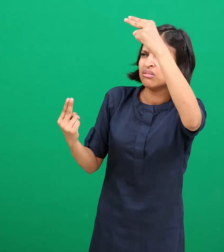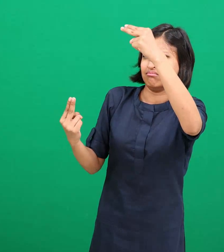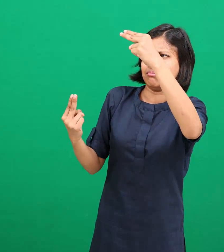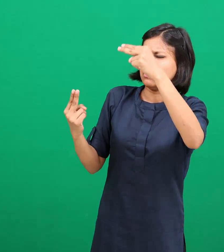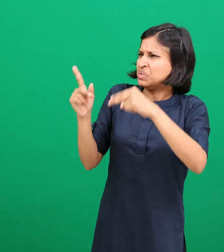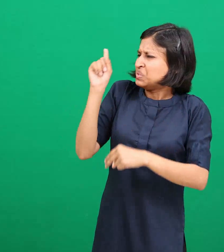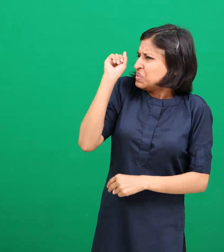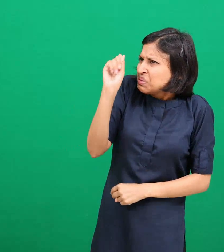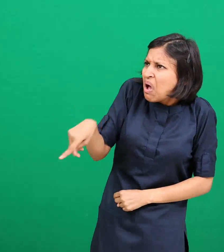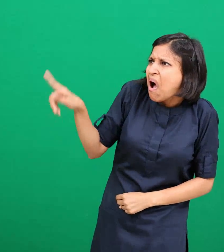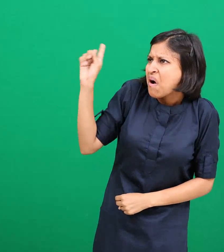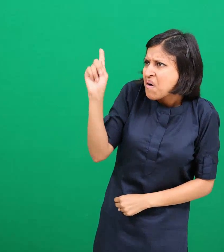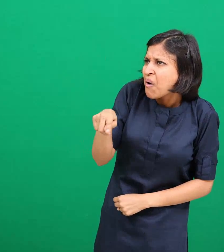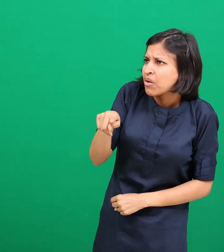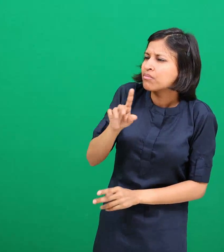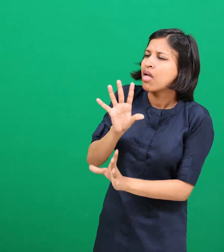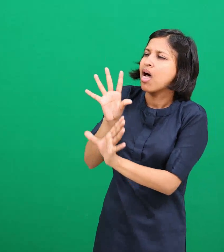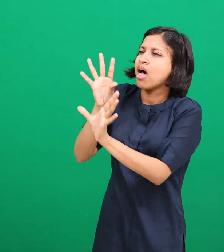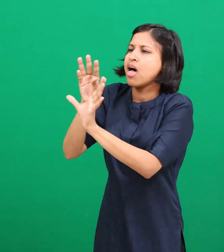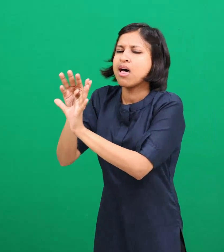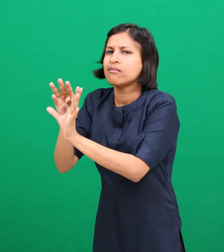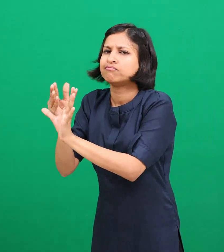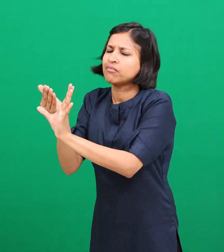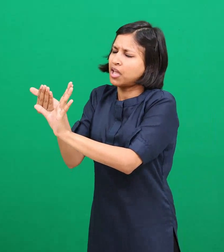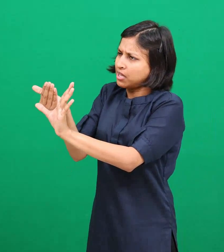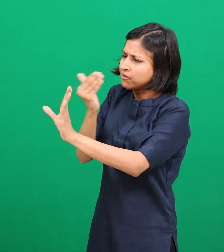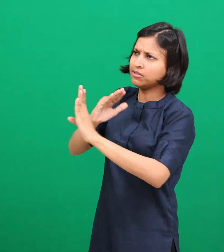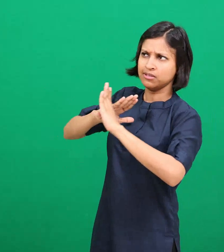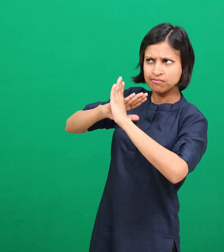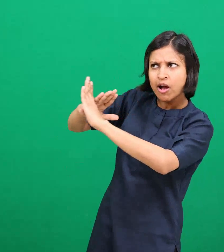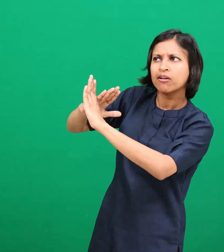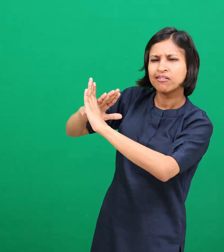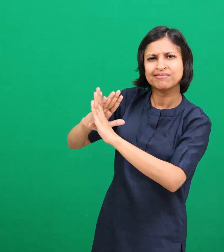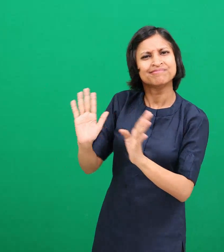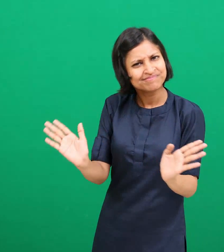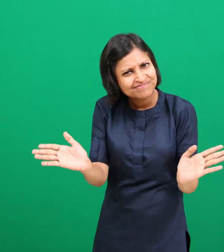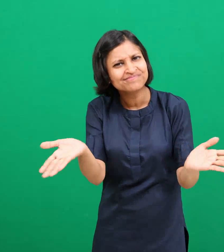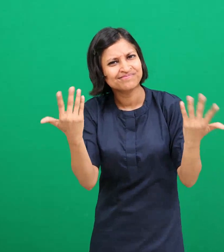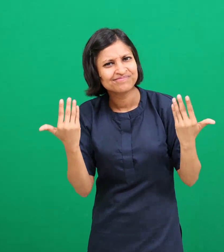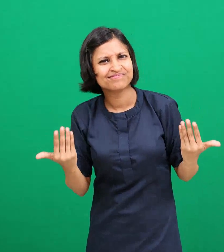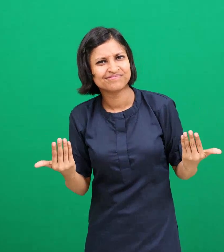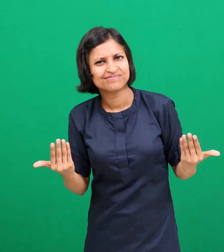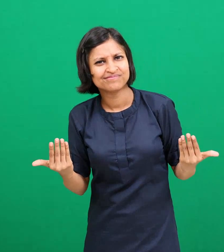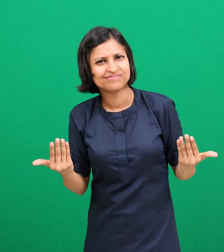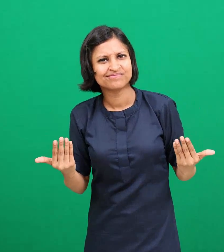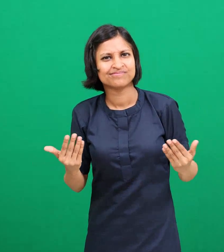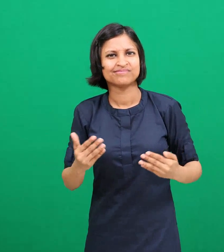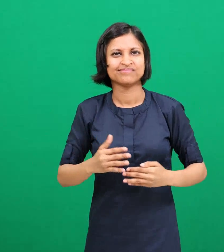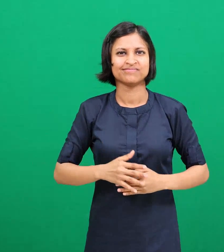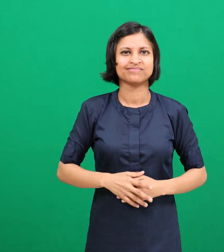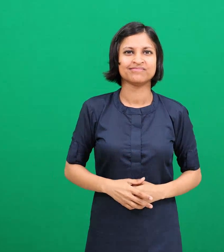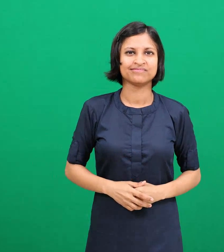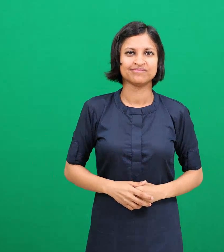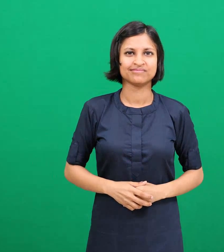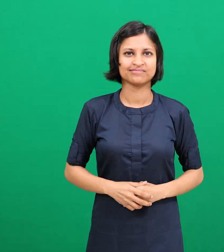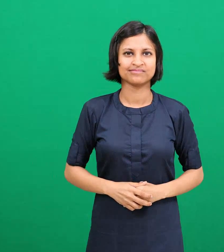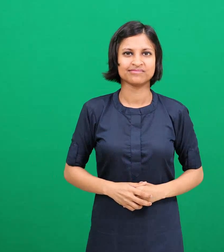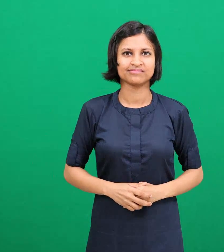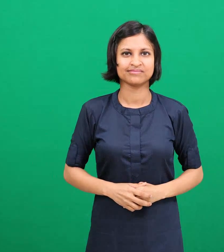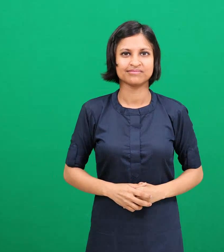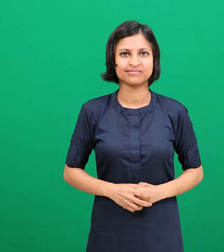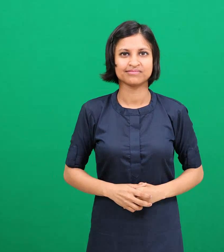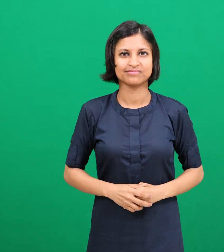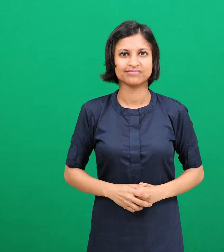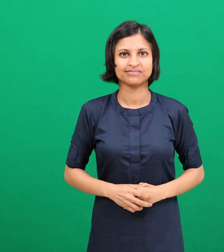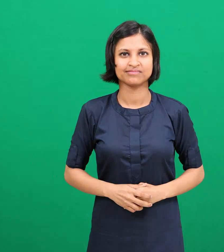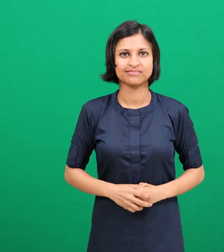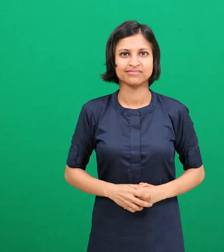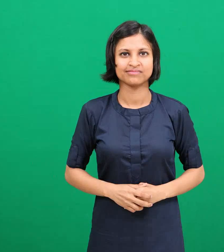Abstain from every form of evil.